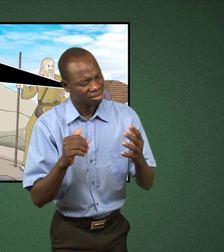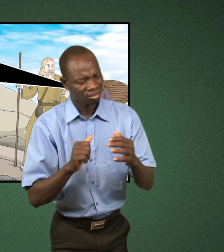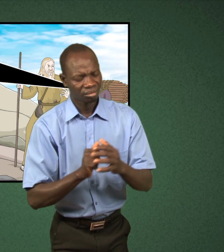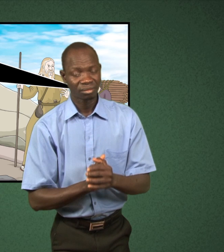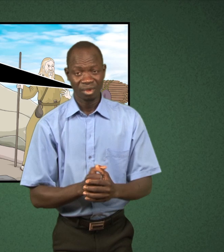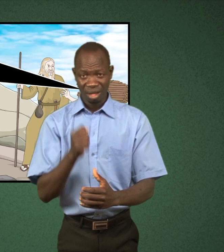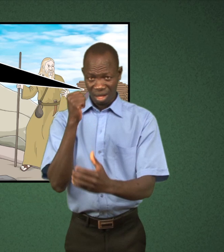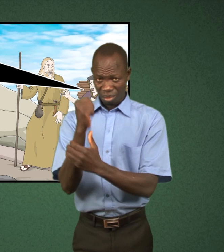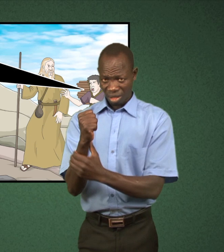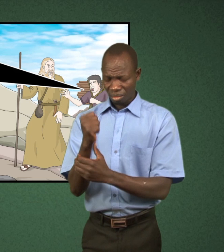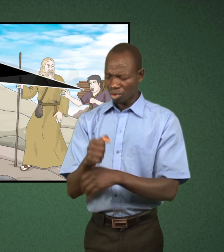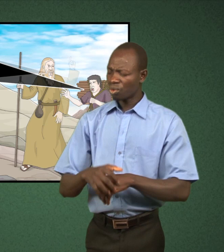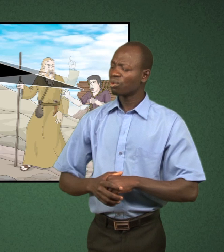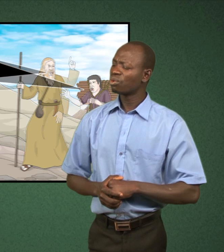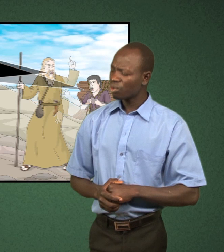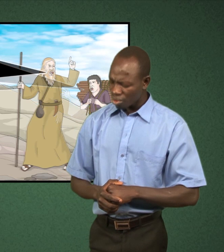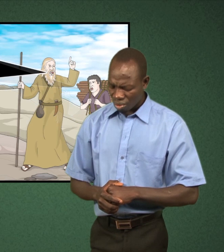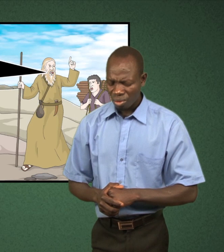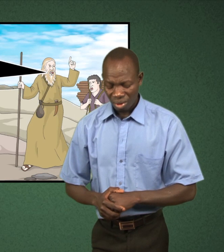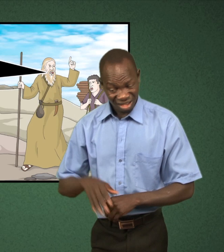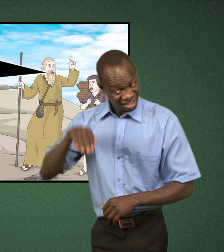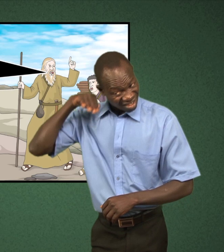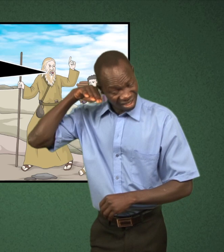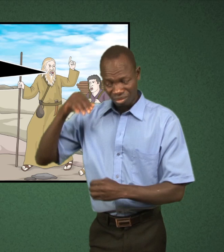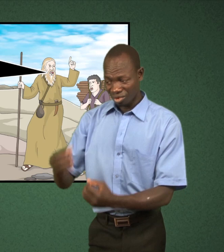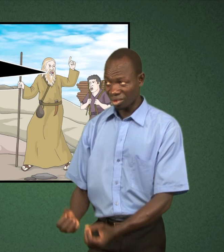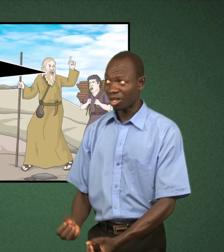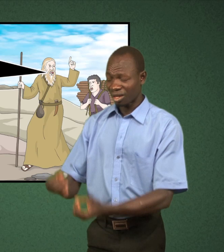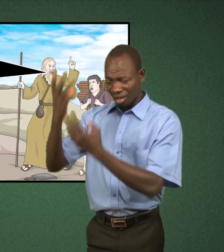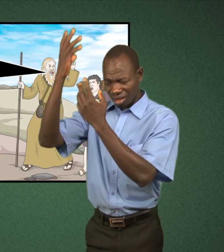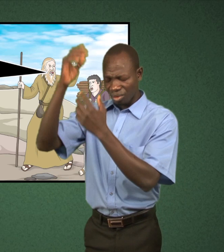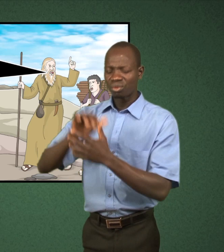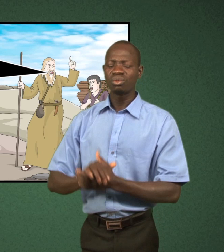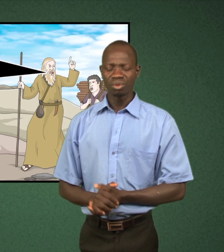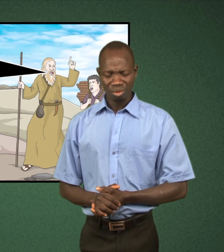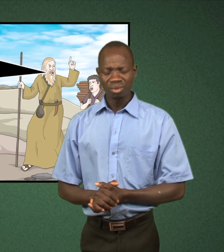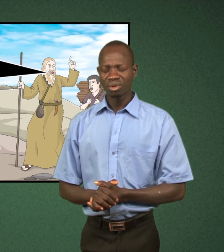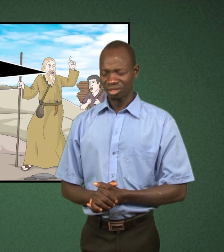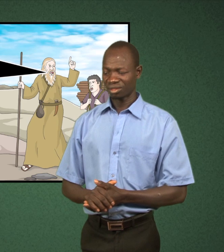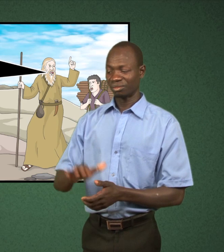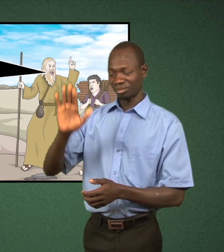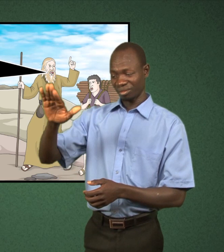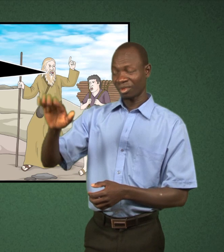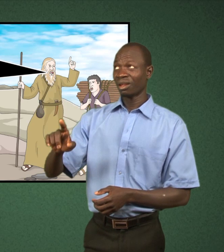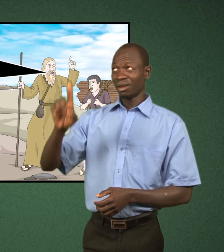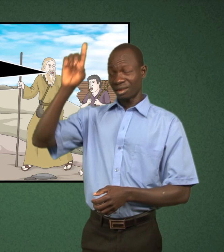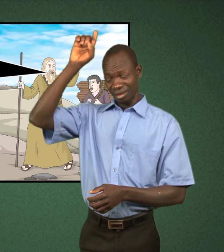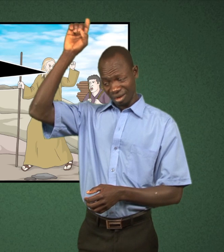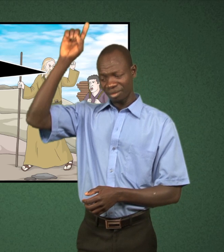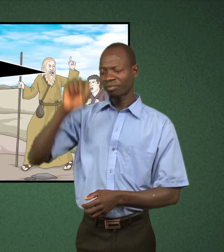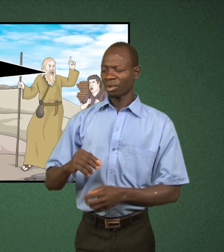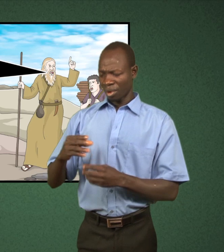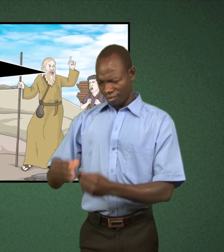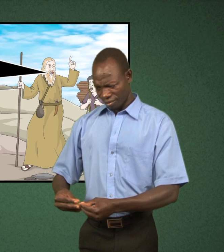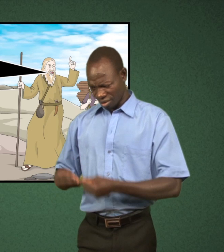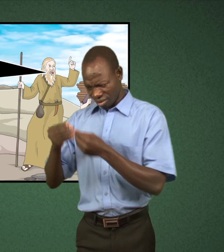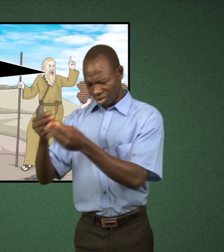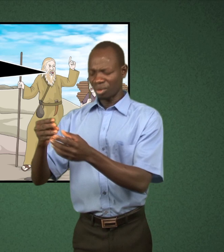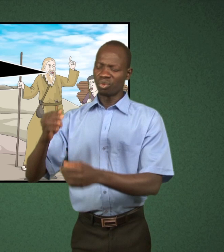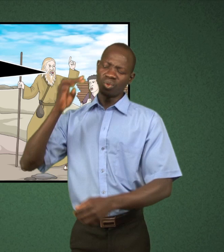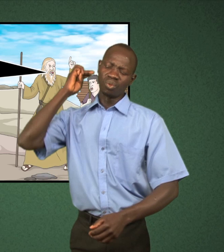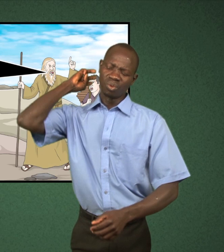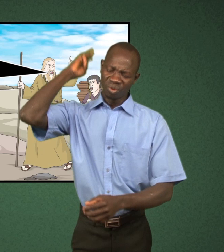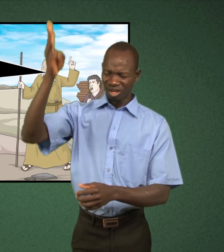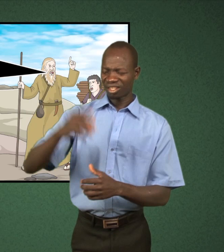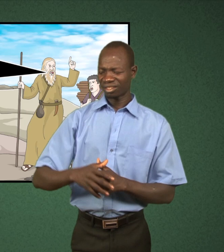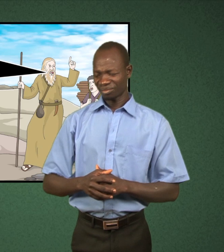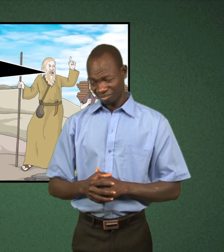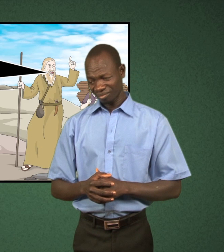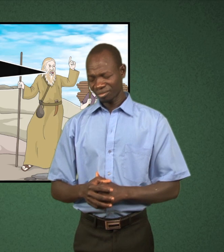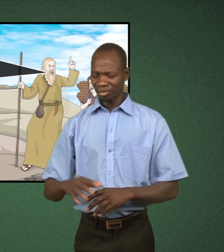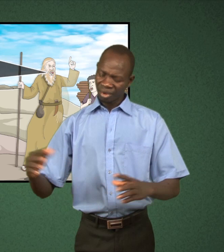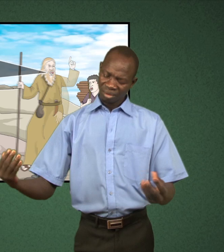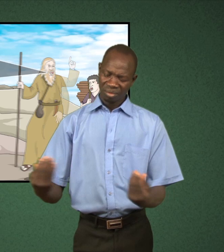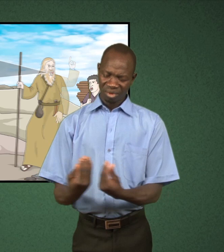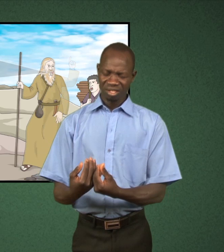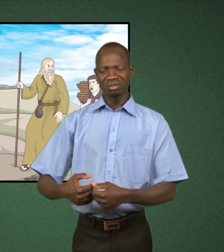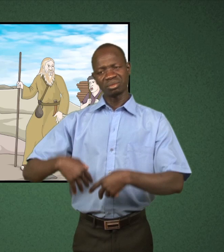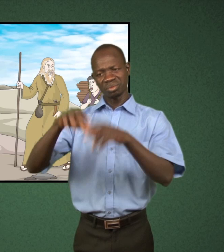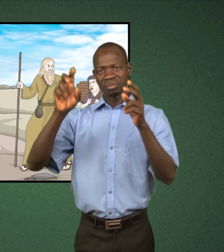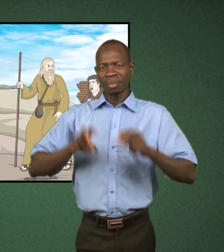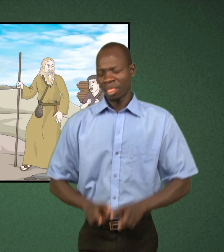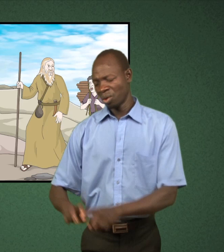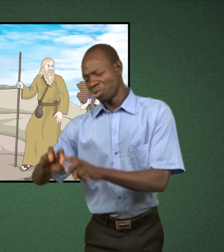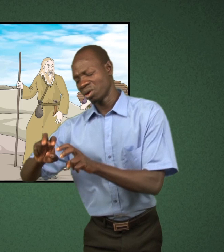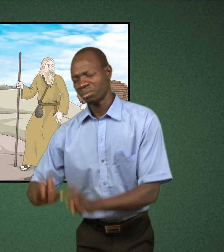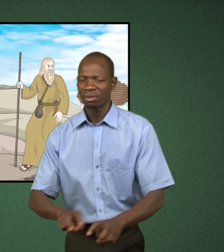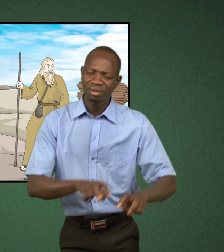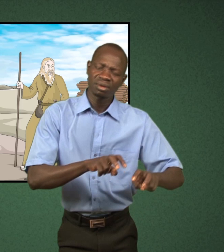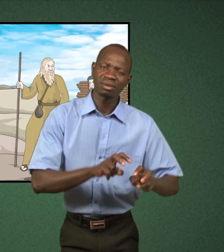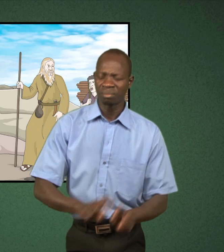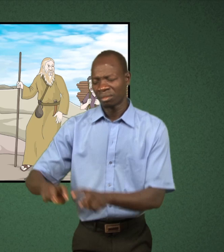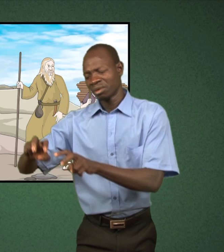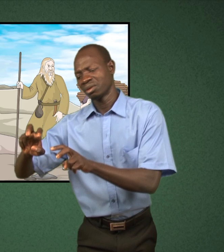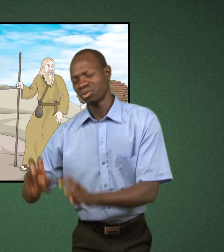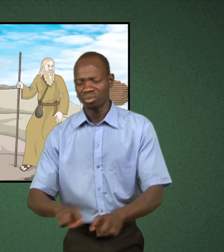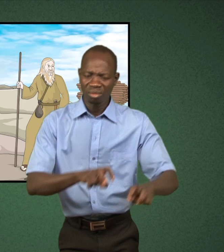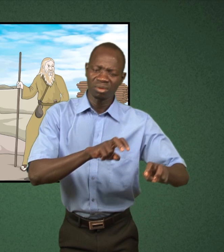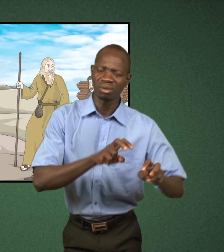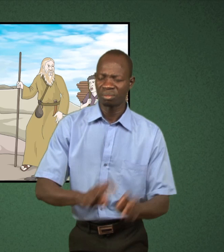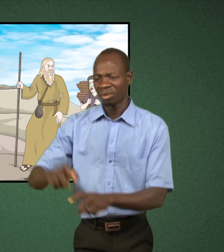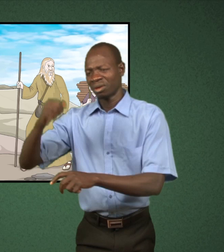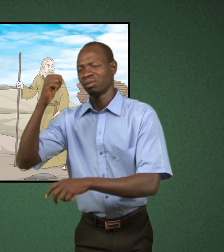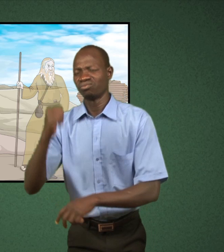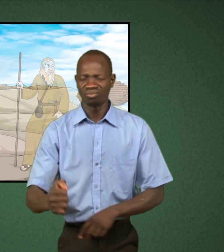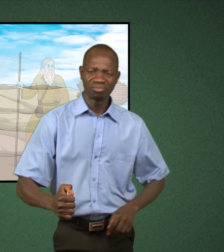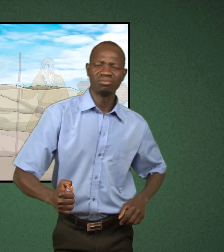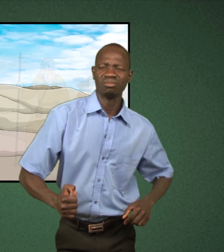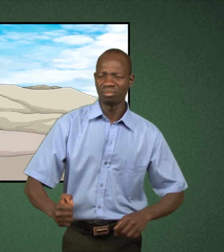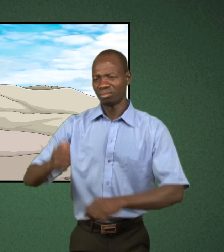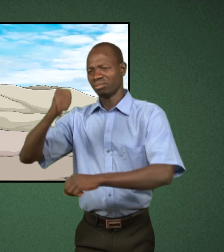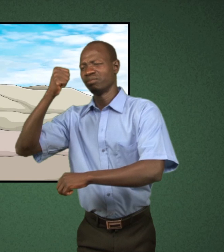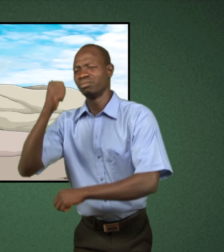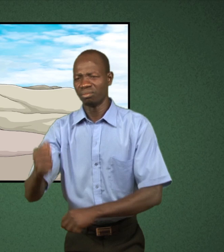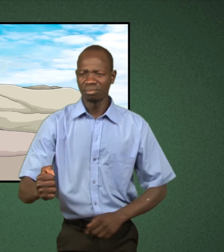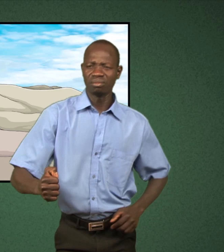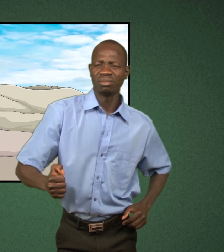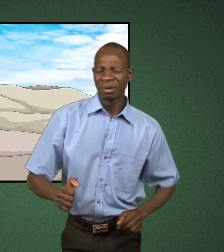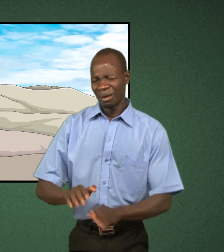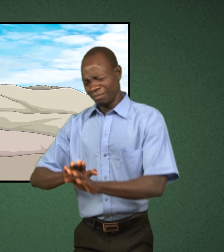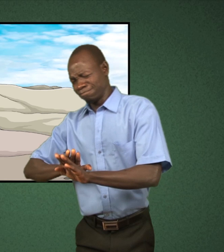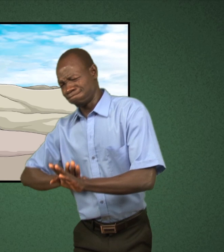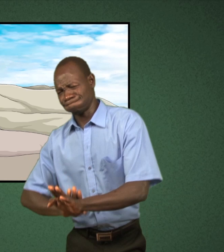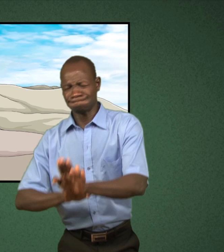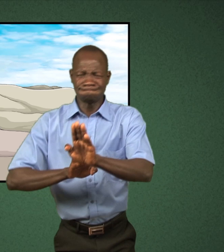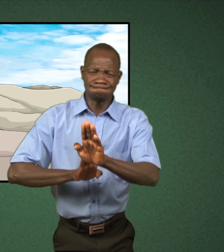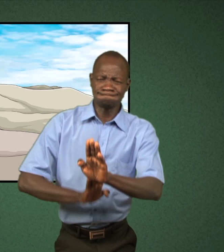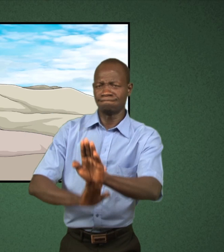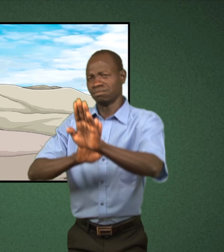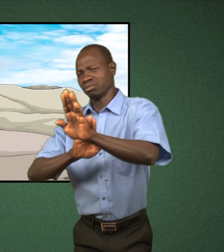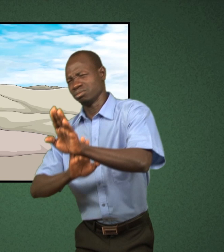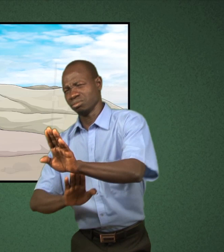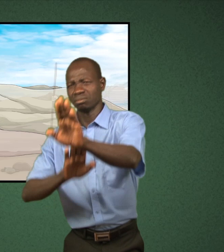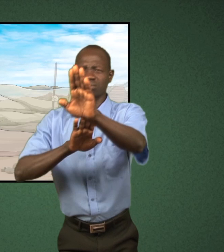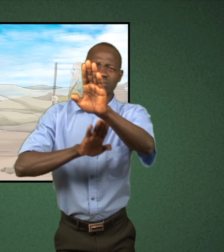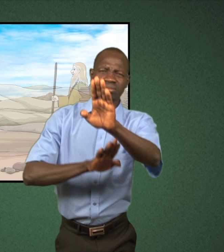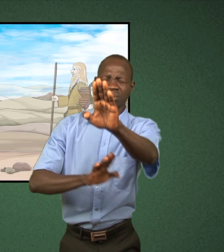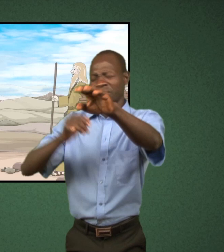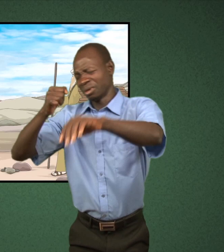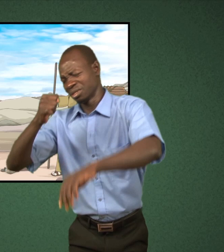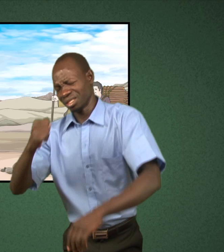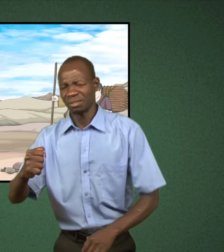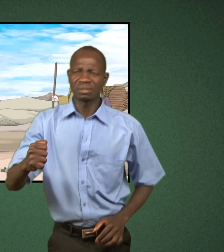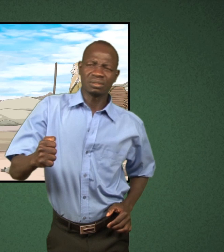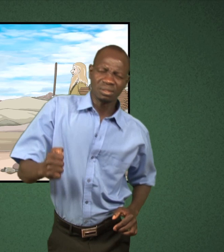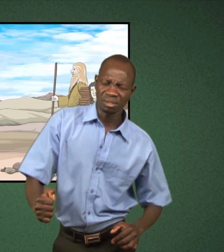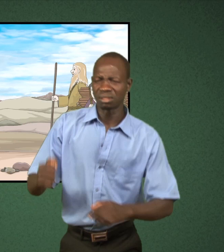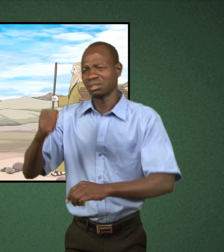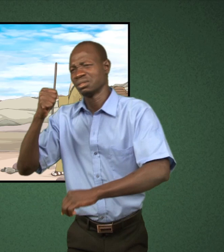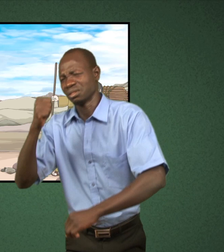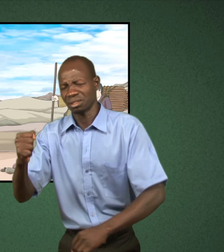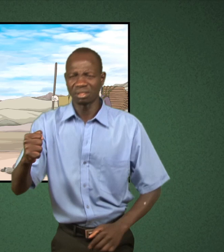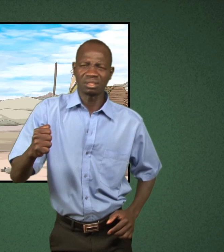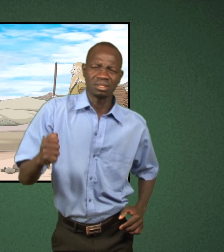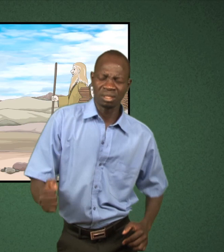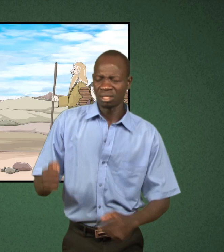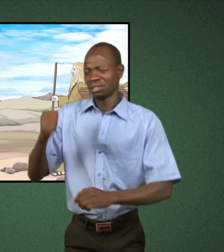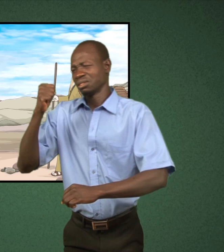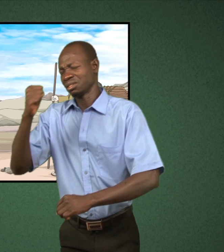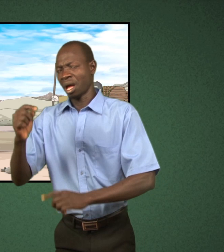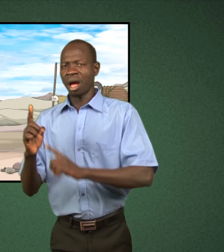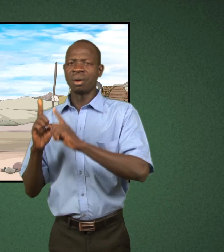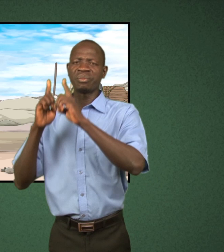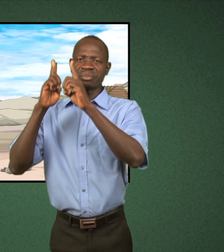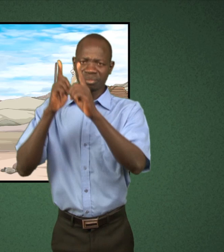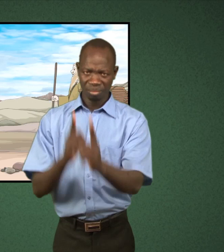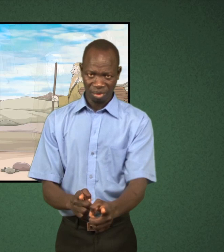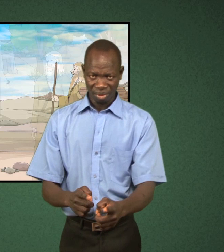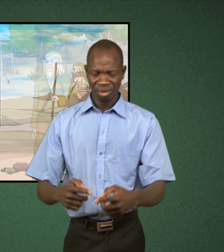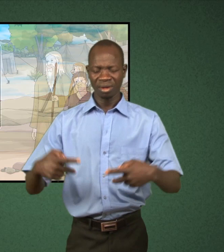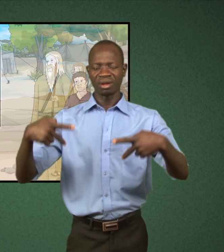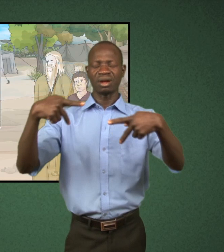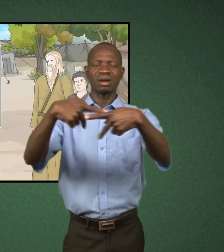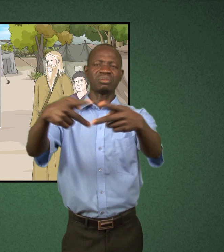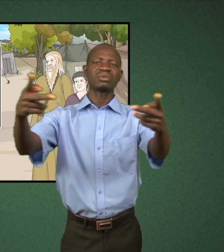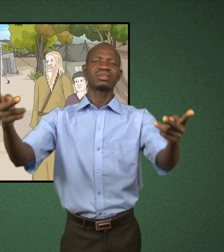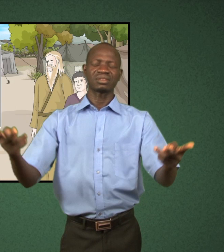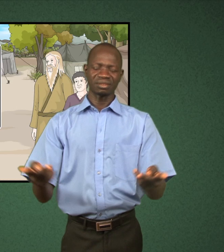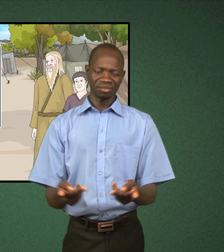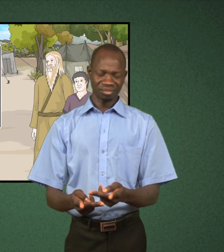Abraham answered, “God Himself will provide the lamb for the burnt offering, my son.” And the two walked on together.